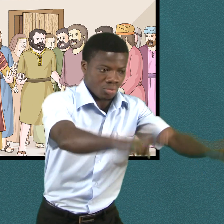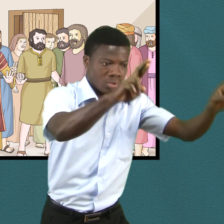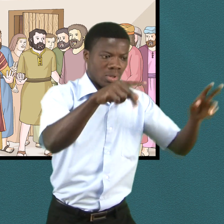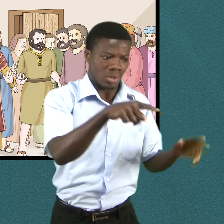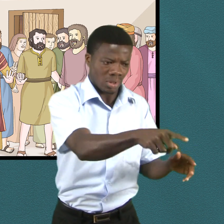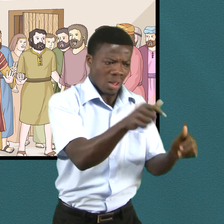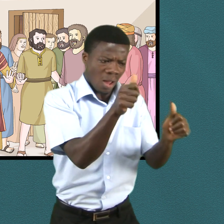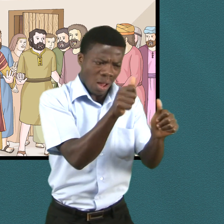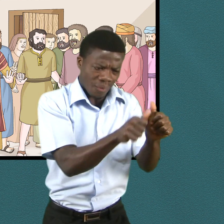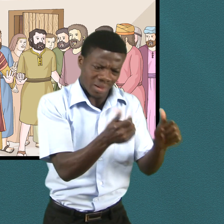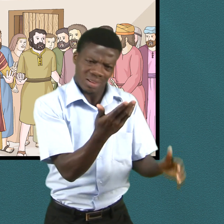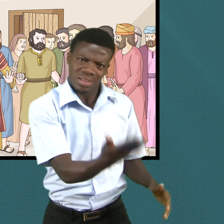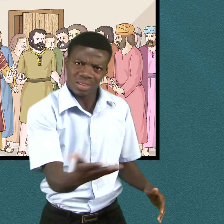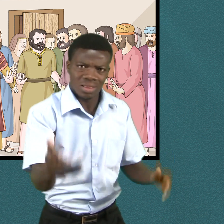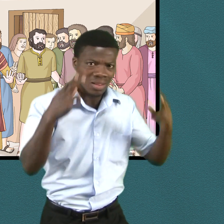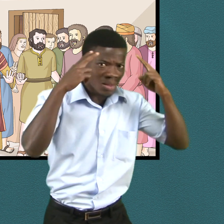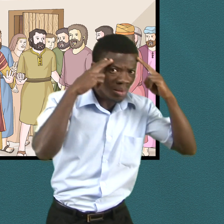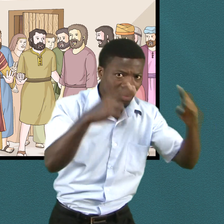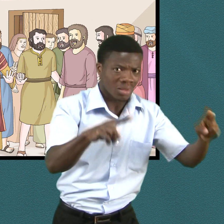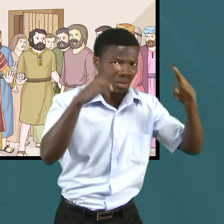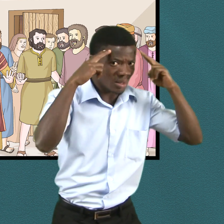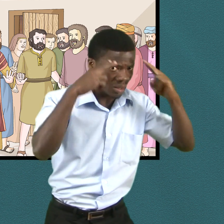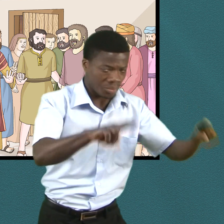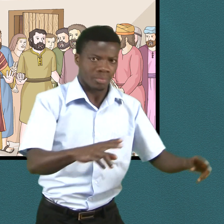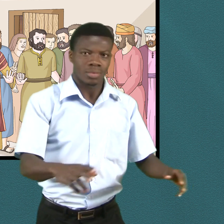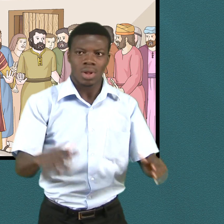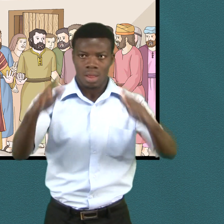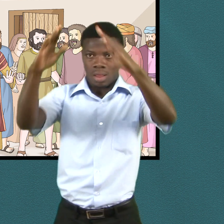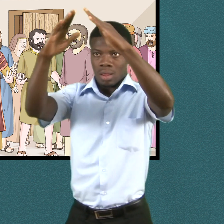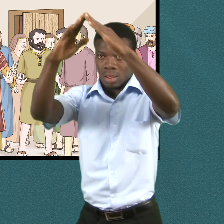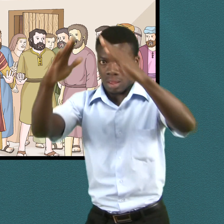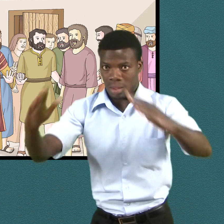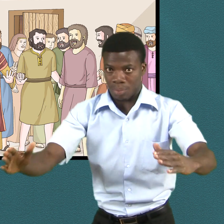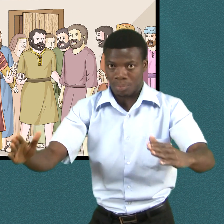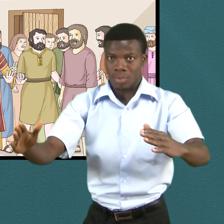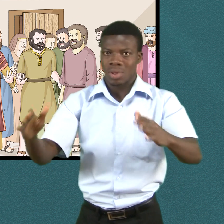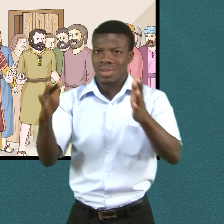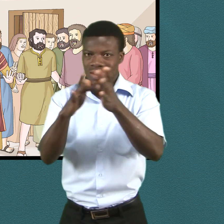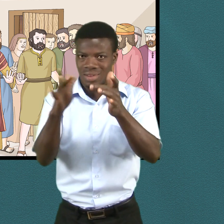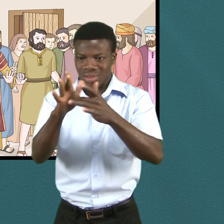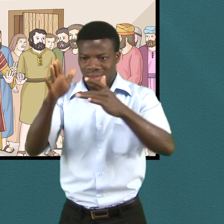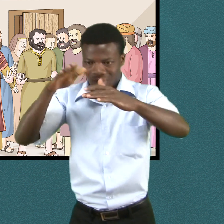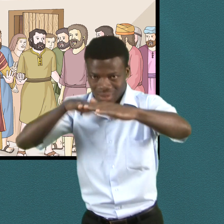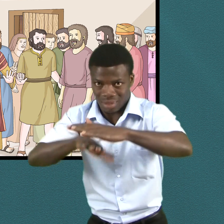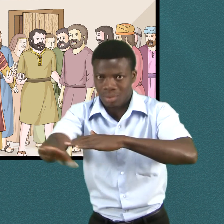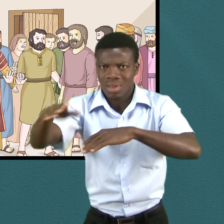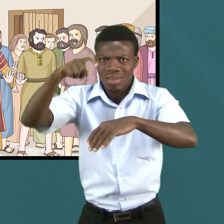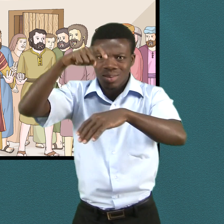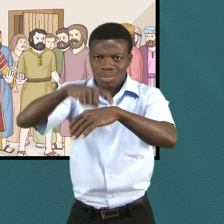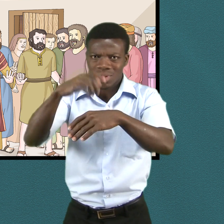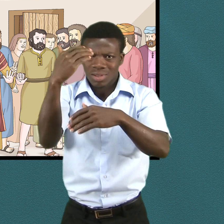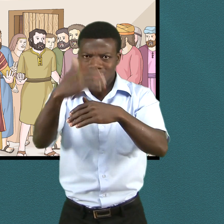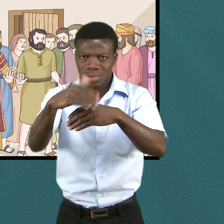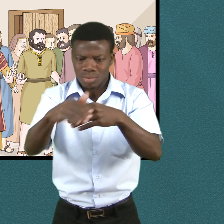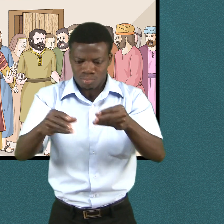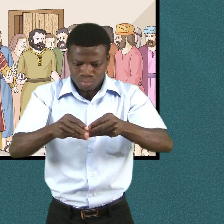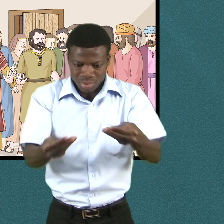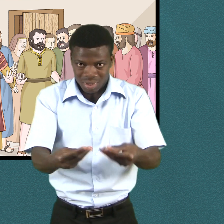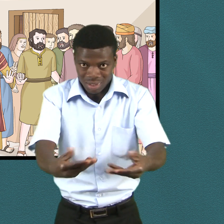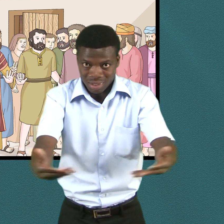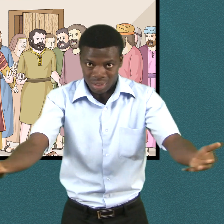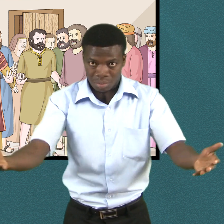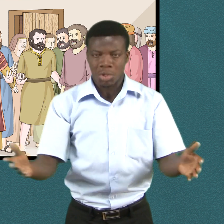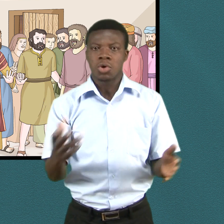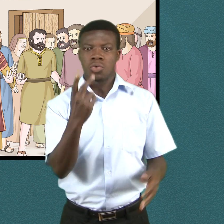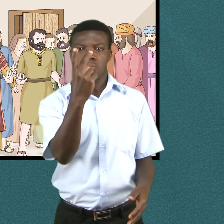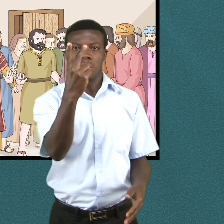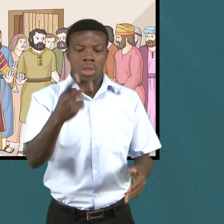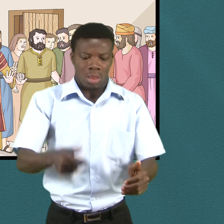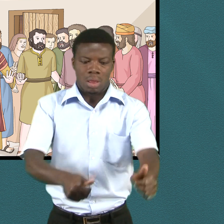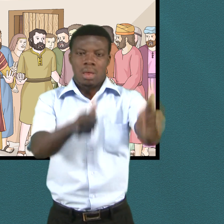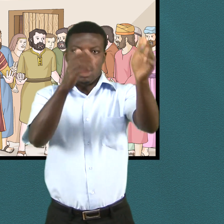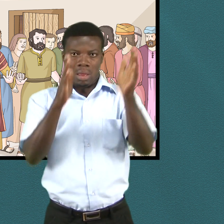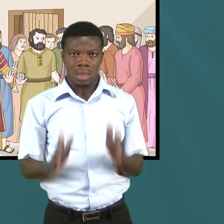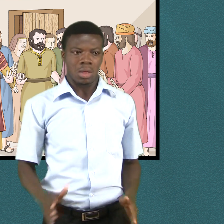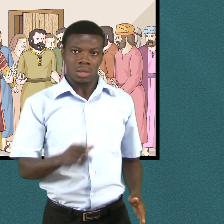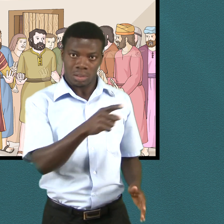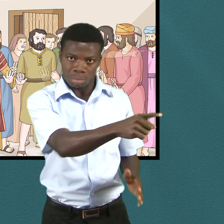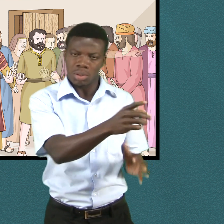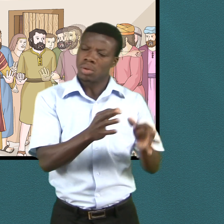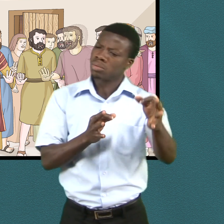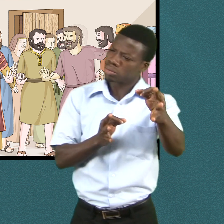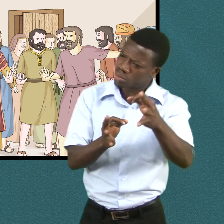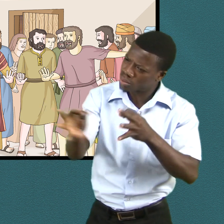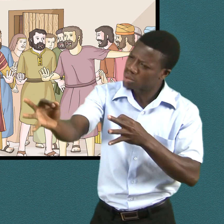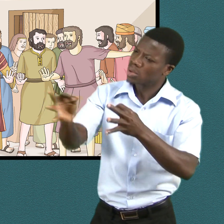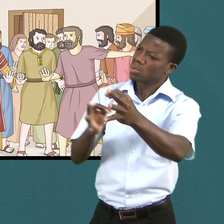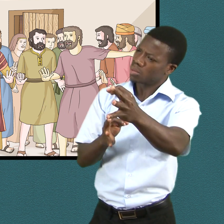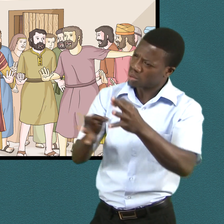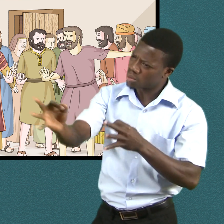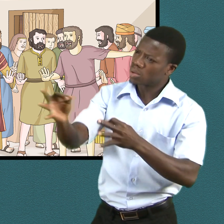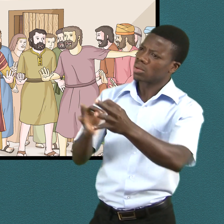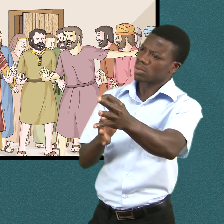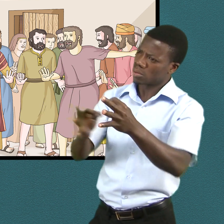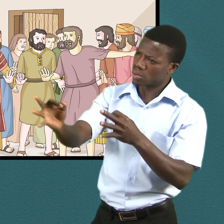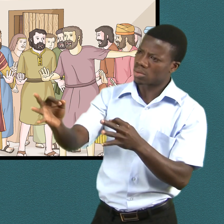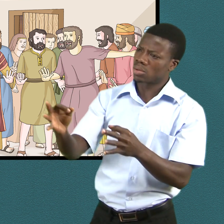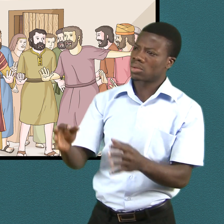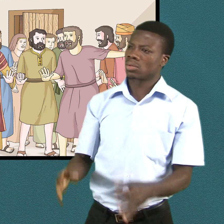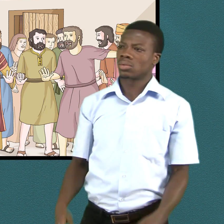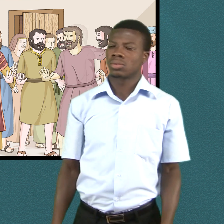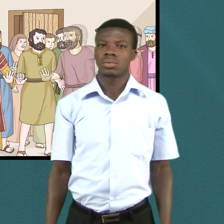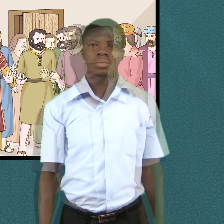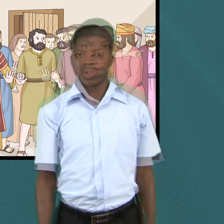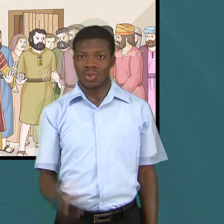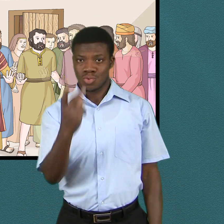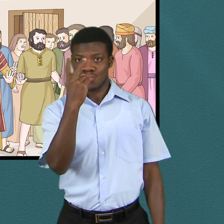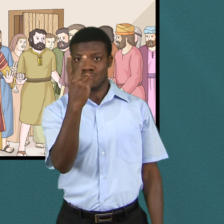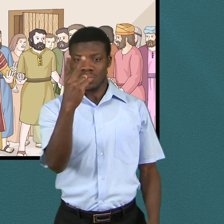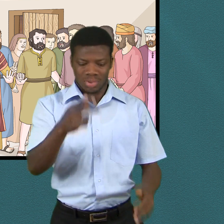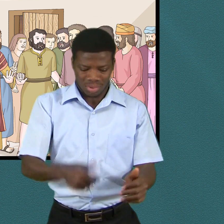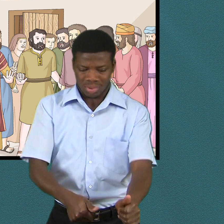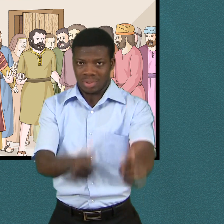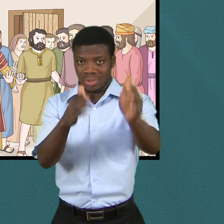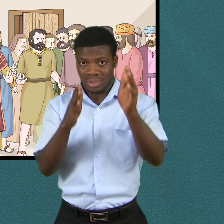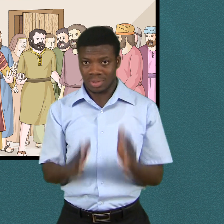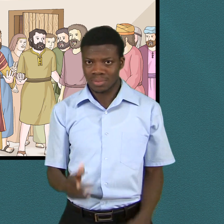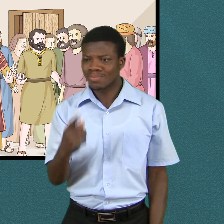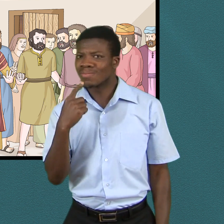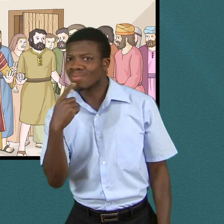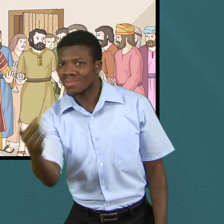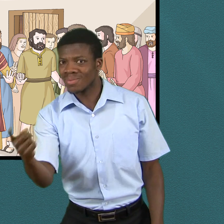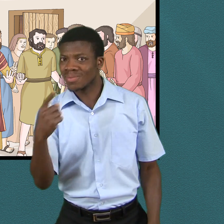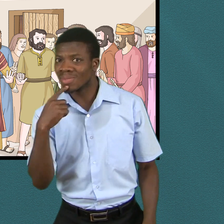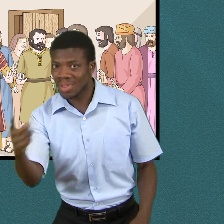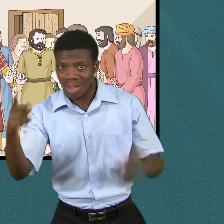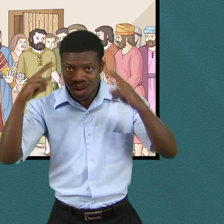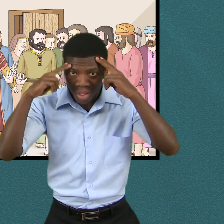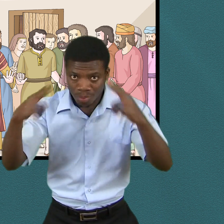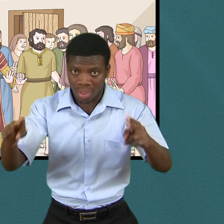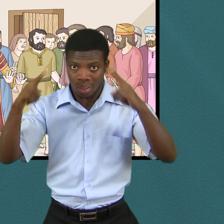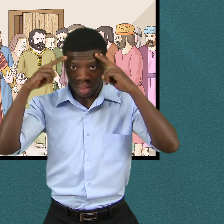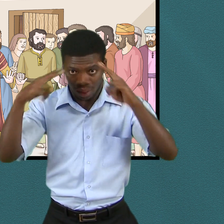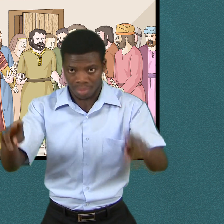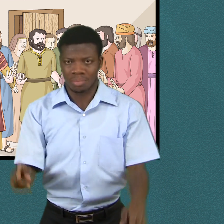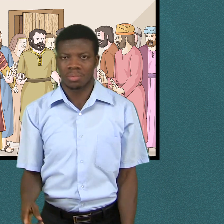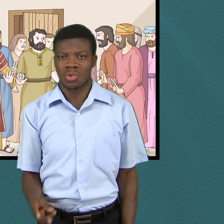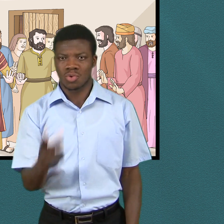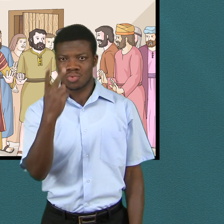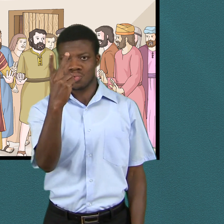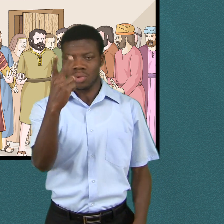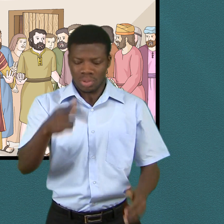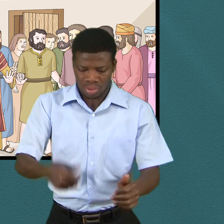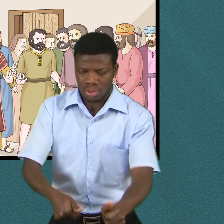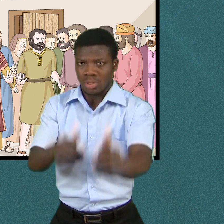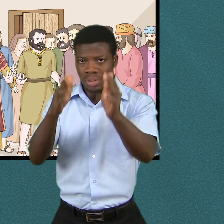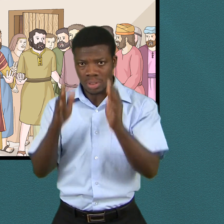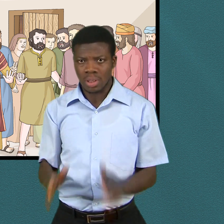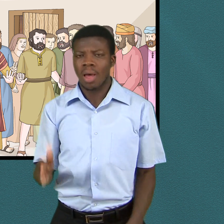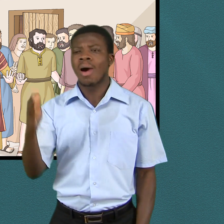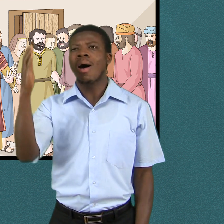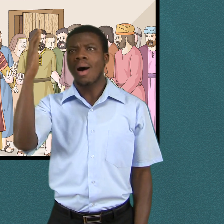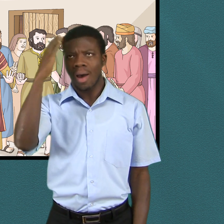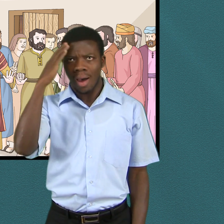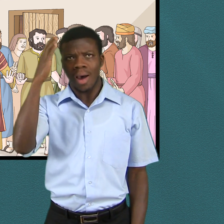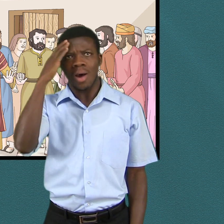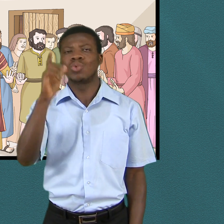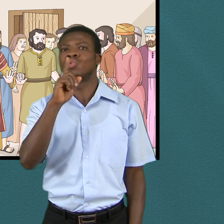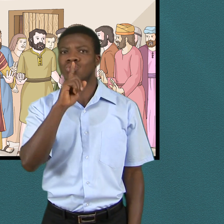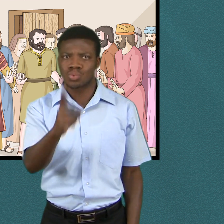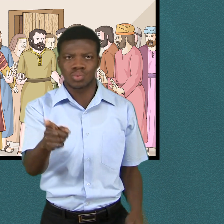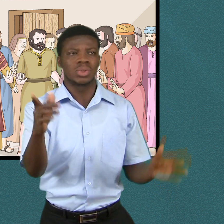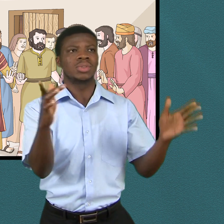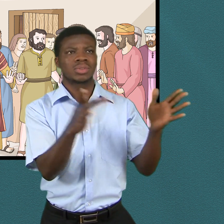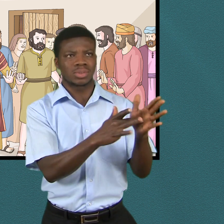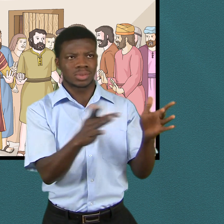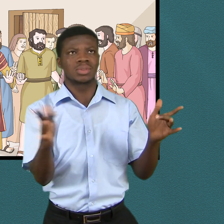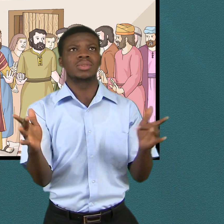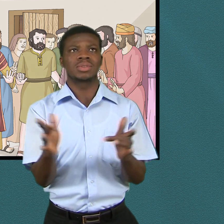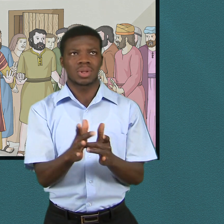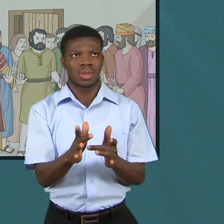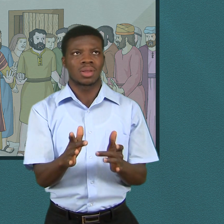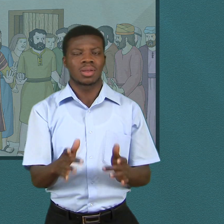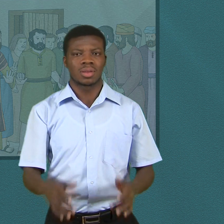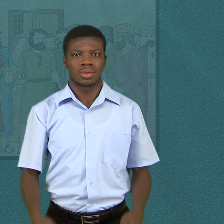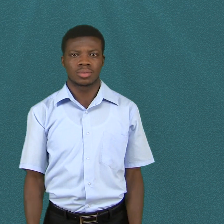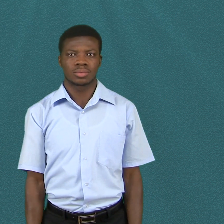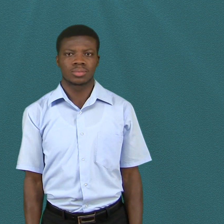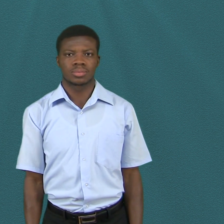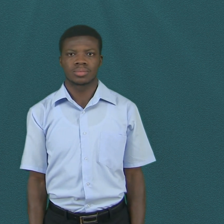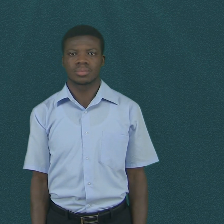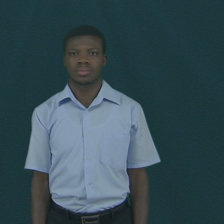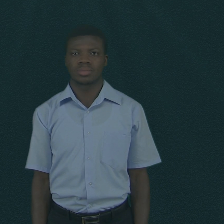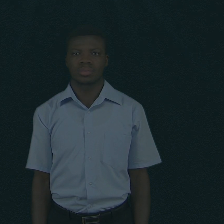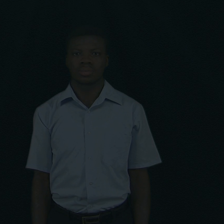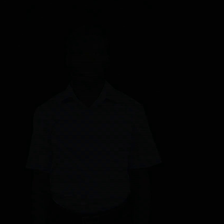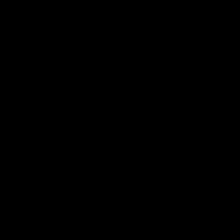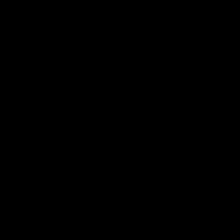Then the two told what had happened on the road, and how they had recognized Jesus in the breaking of the bread.